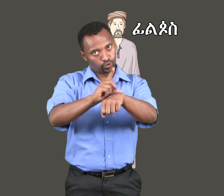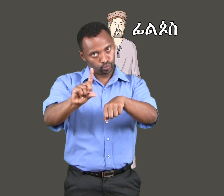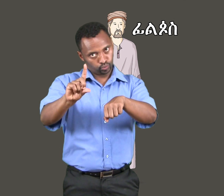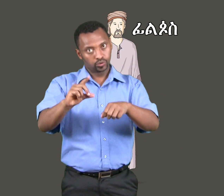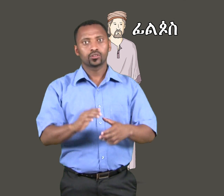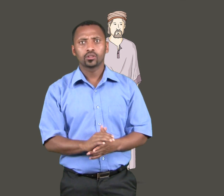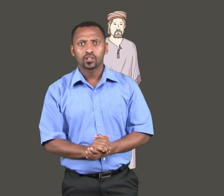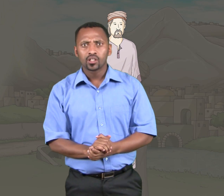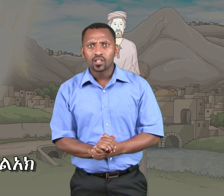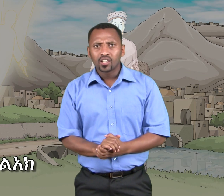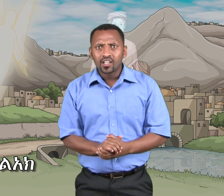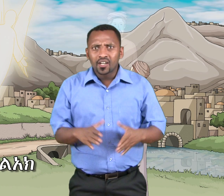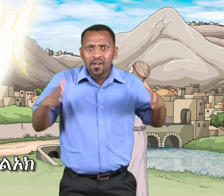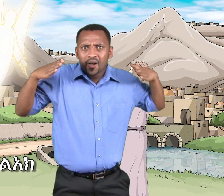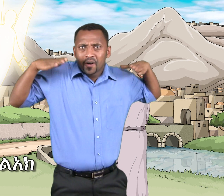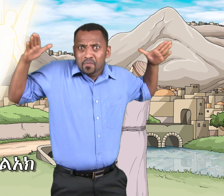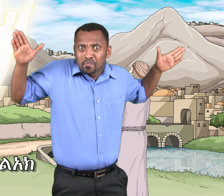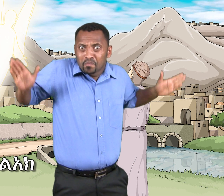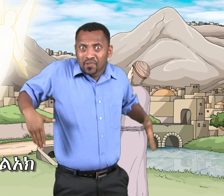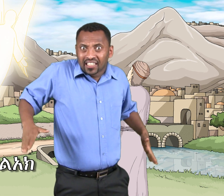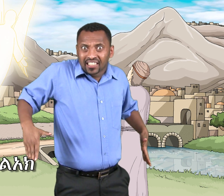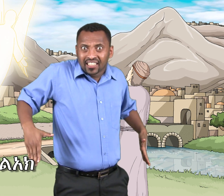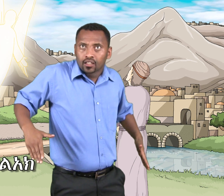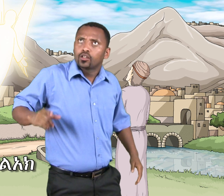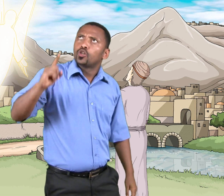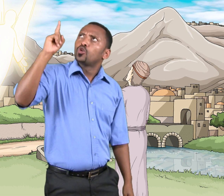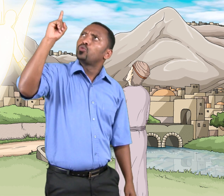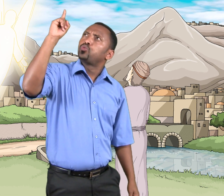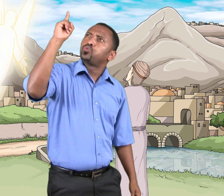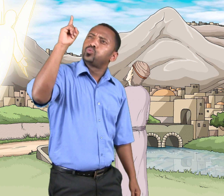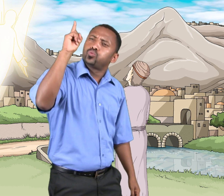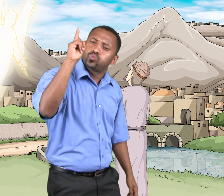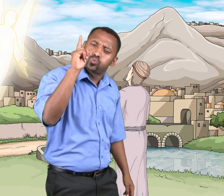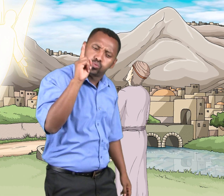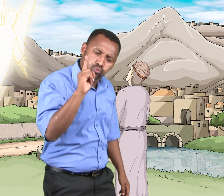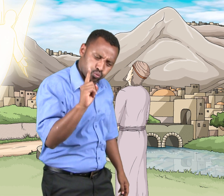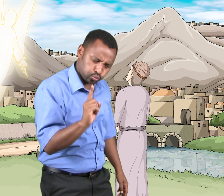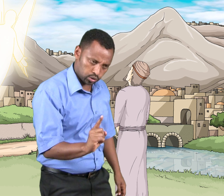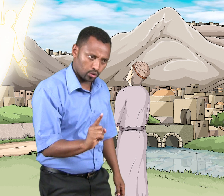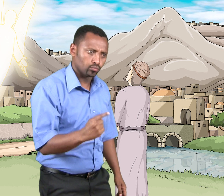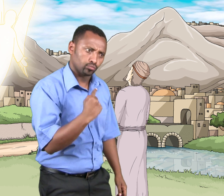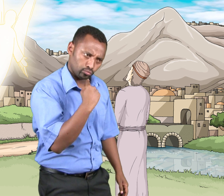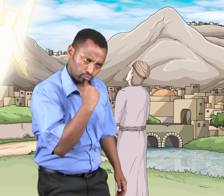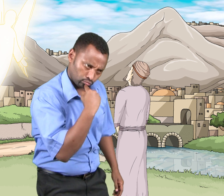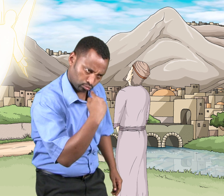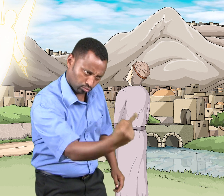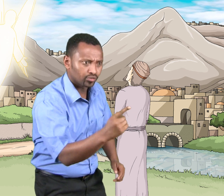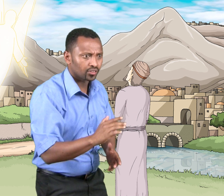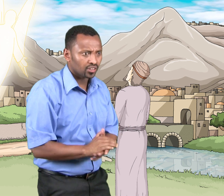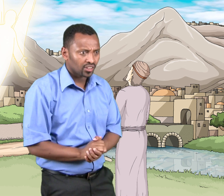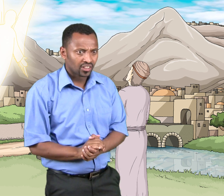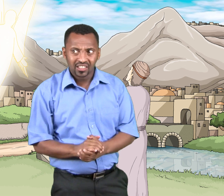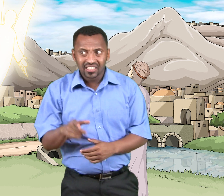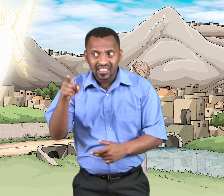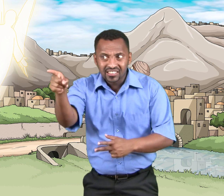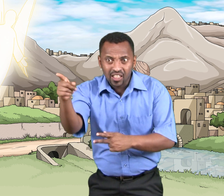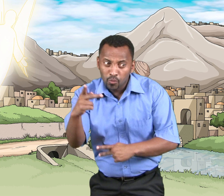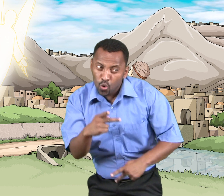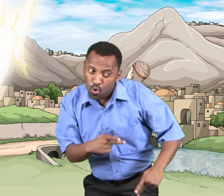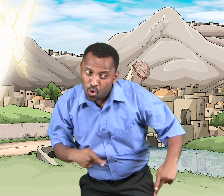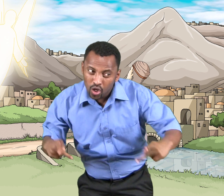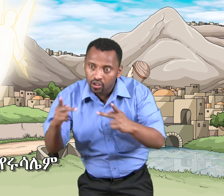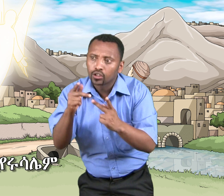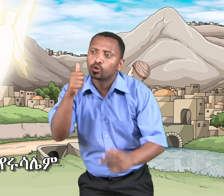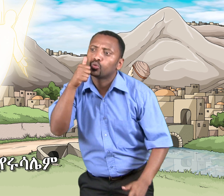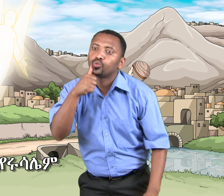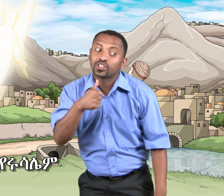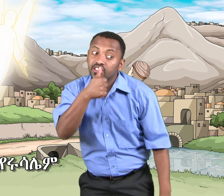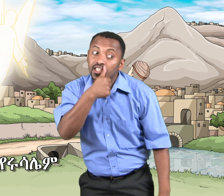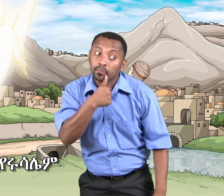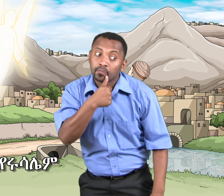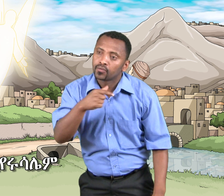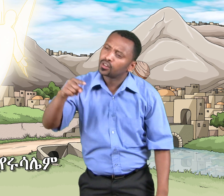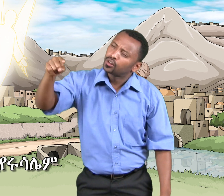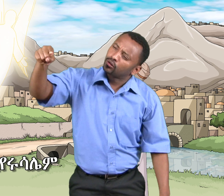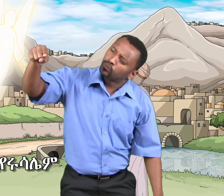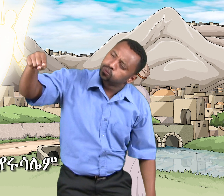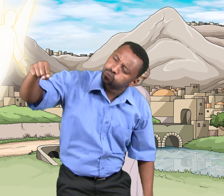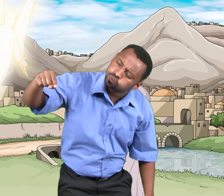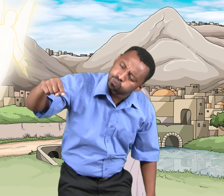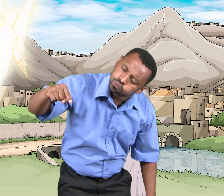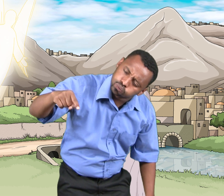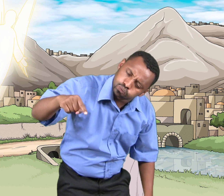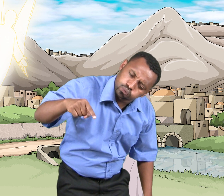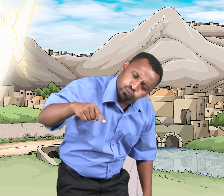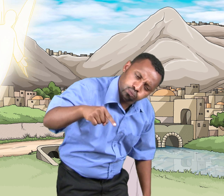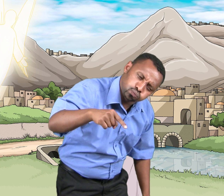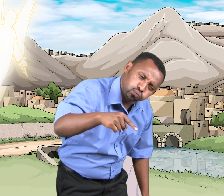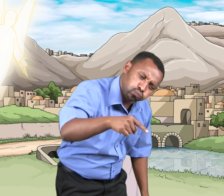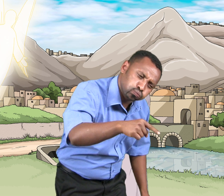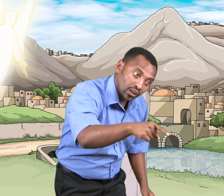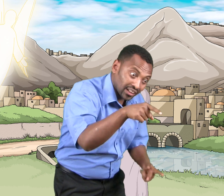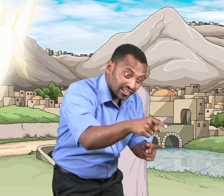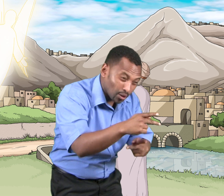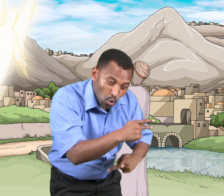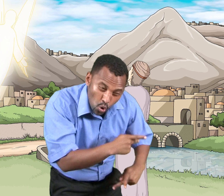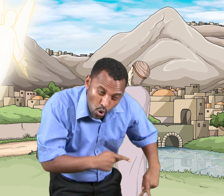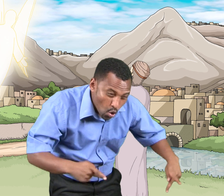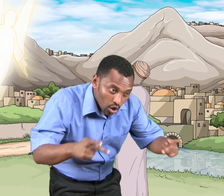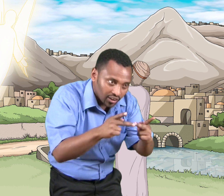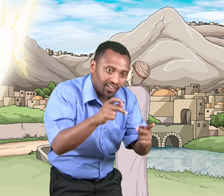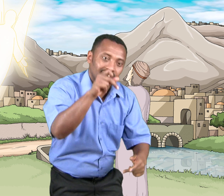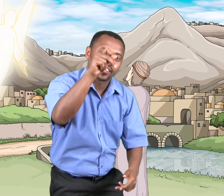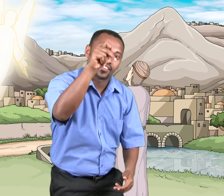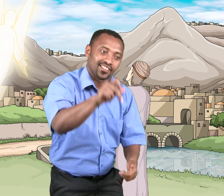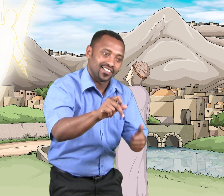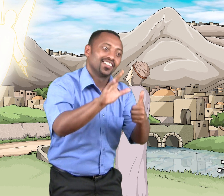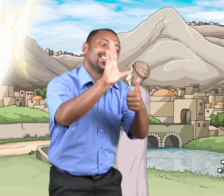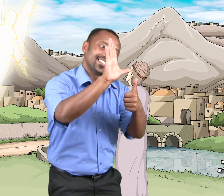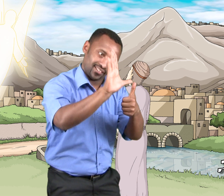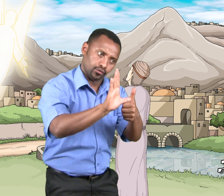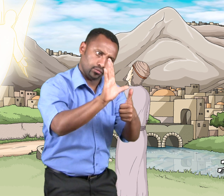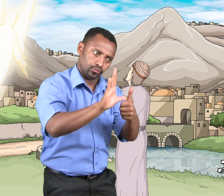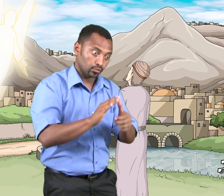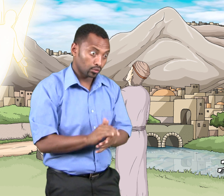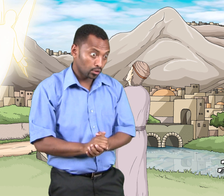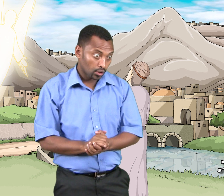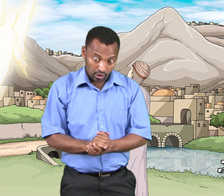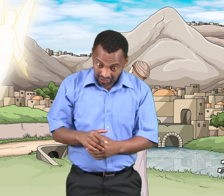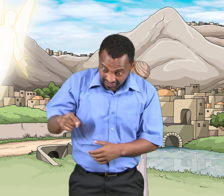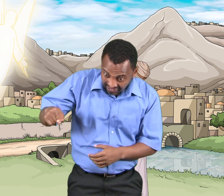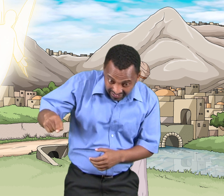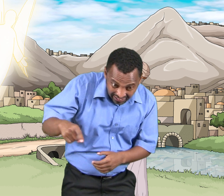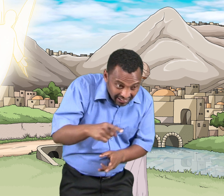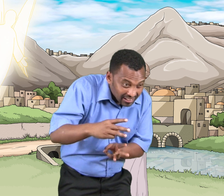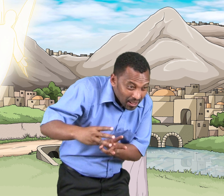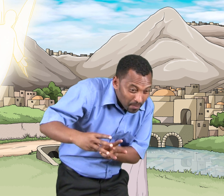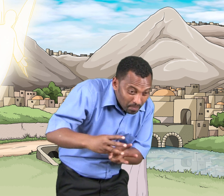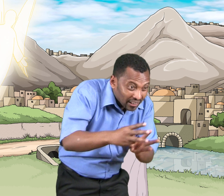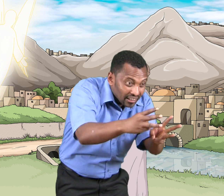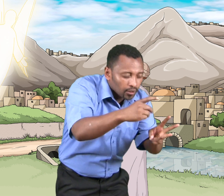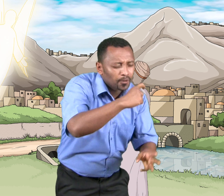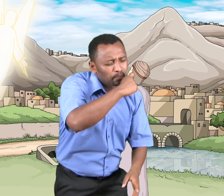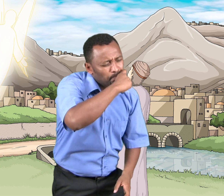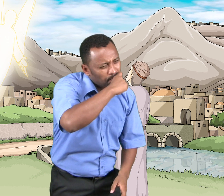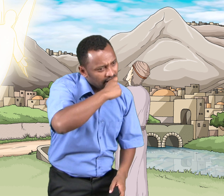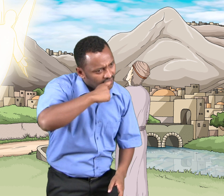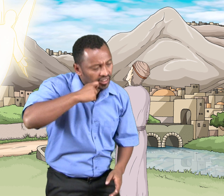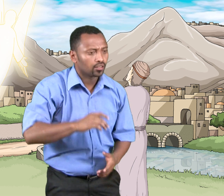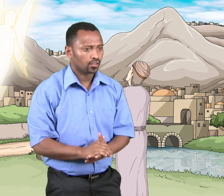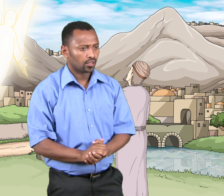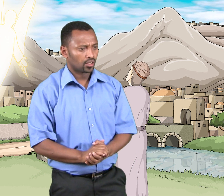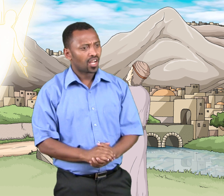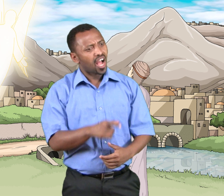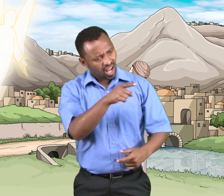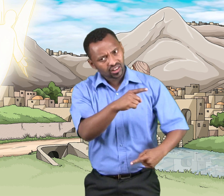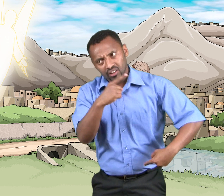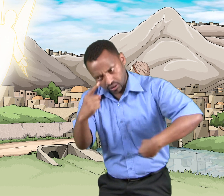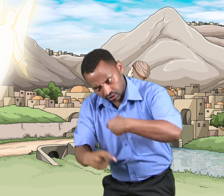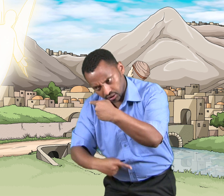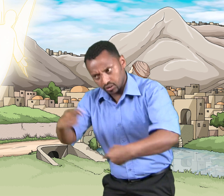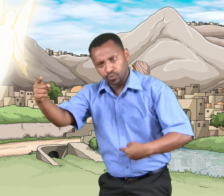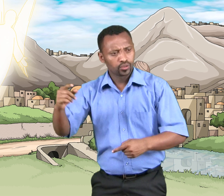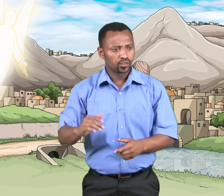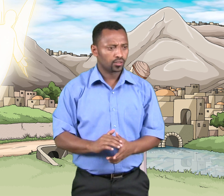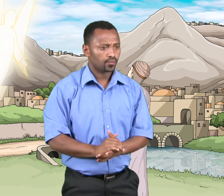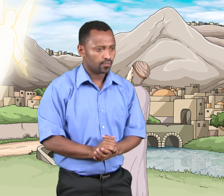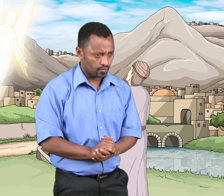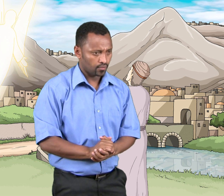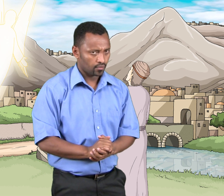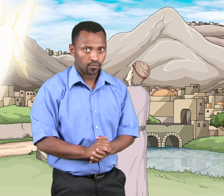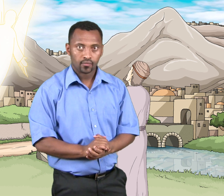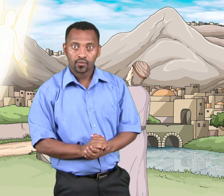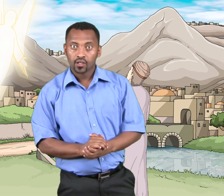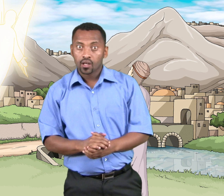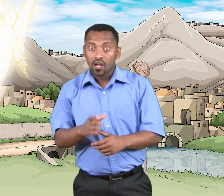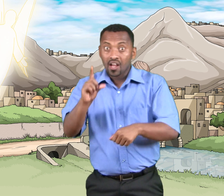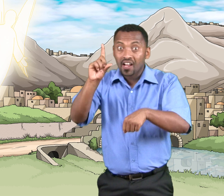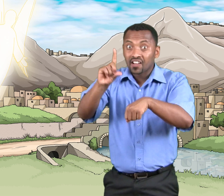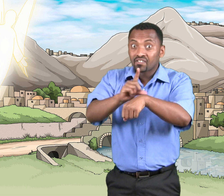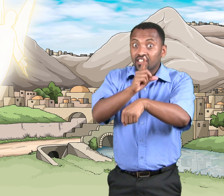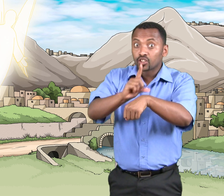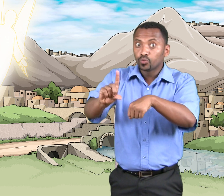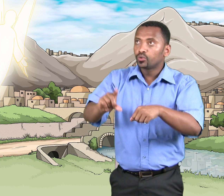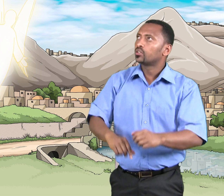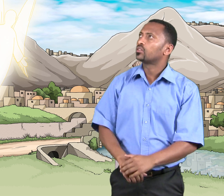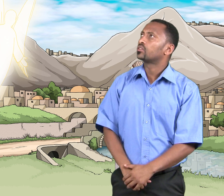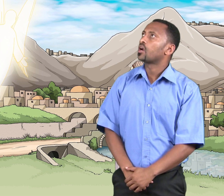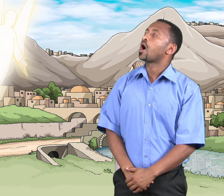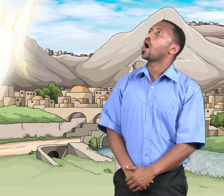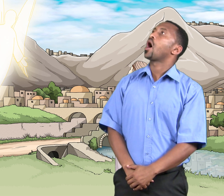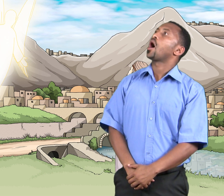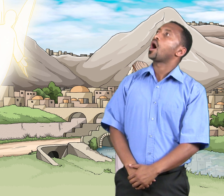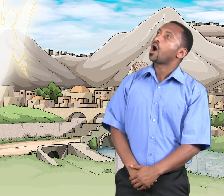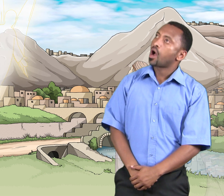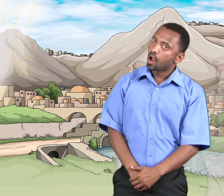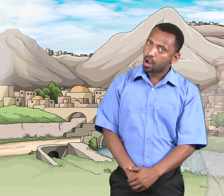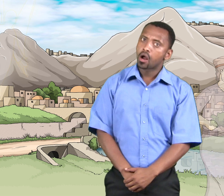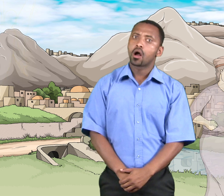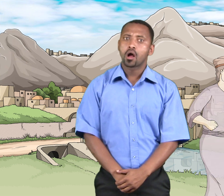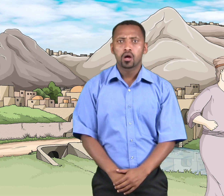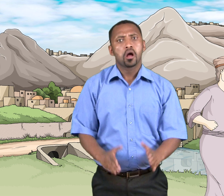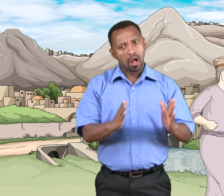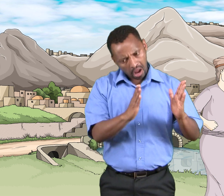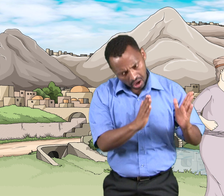Now an angel of the Lord said to Philip, “Get up and go south to the desert road that goes down from Jerusalem to Gaza.”